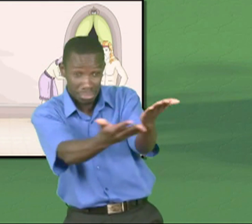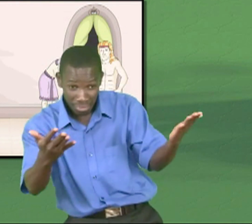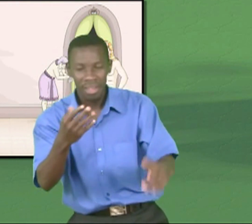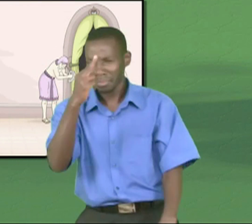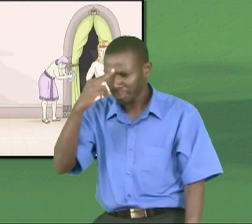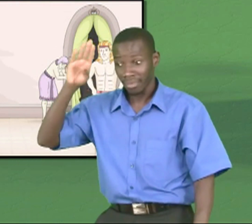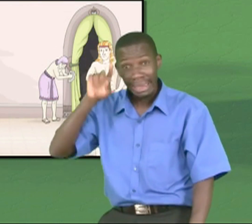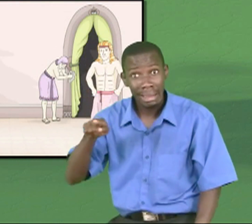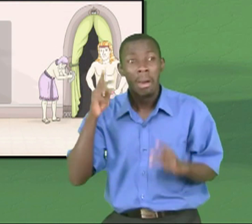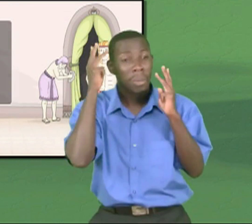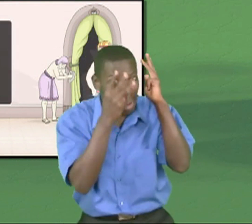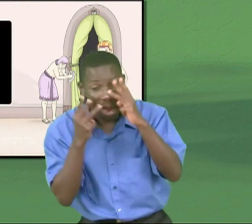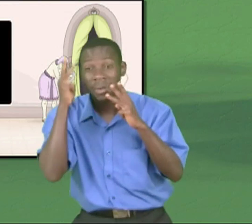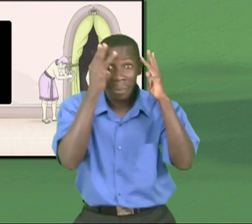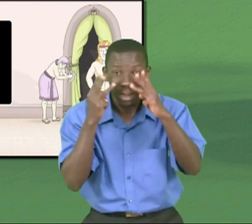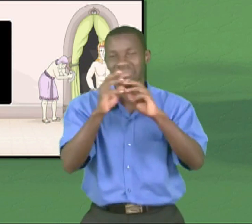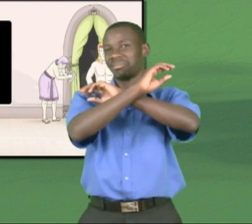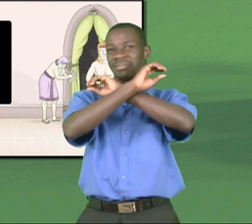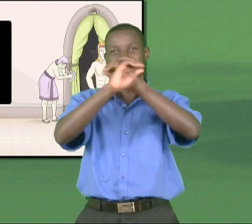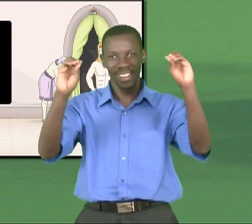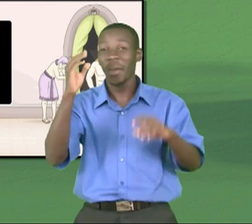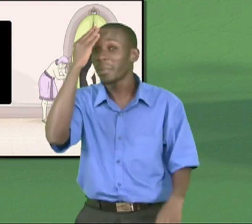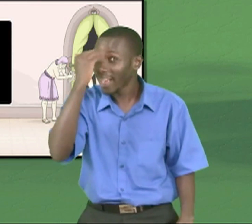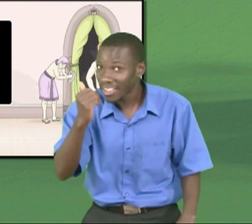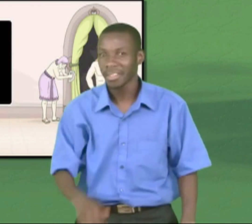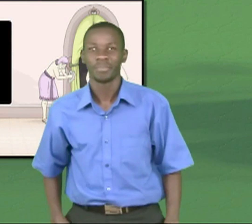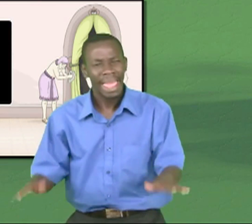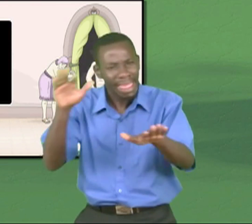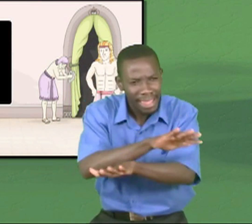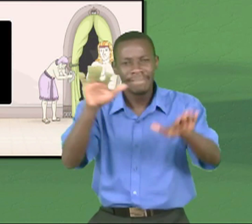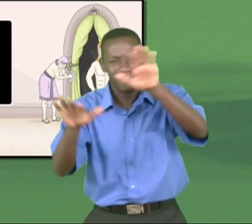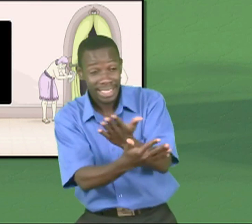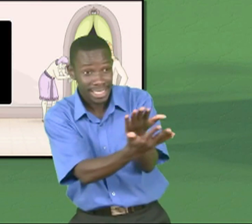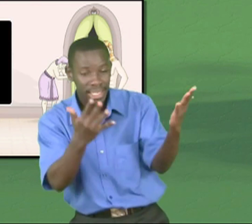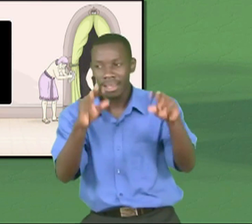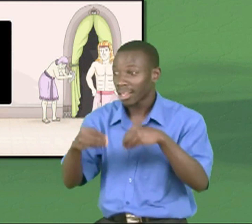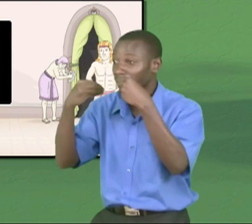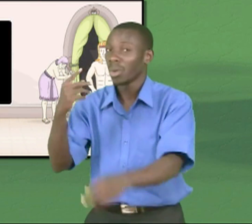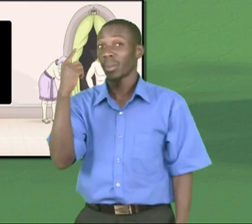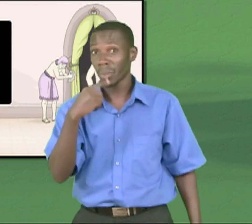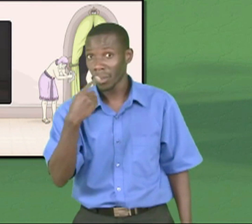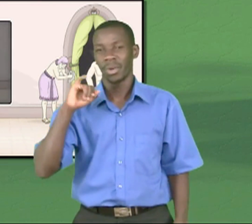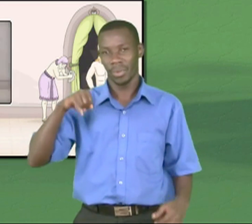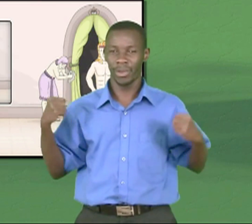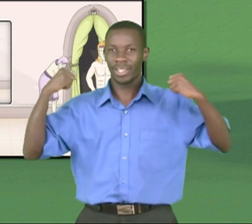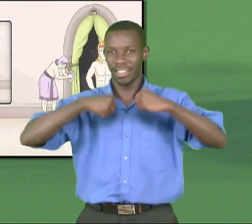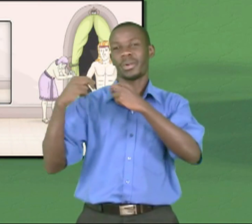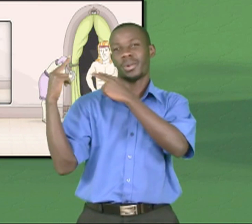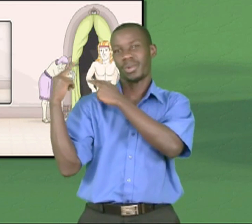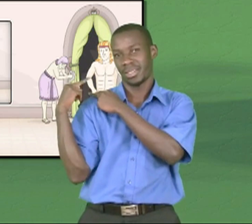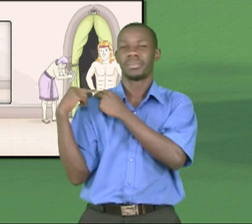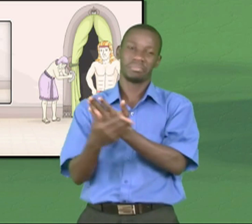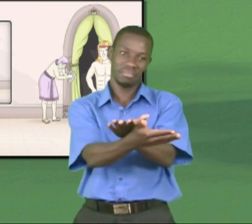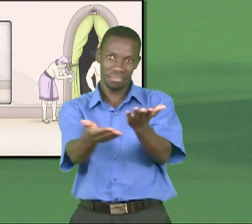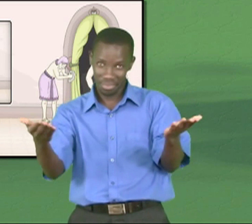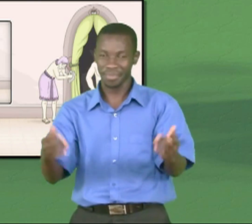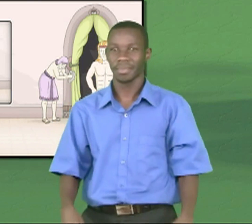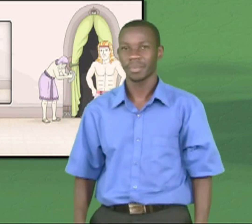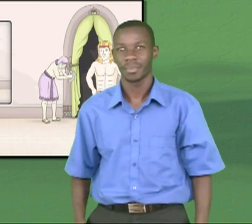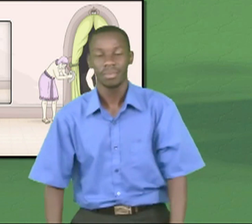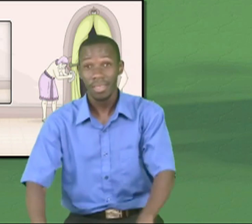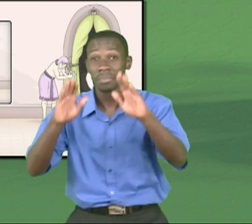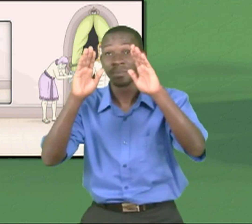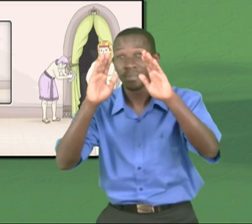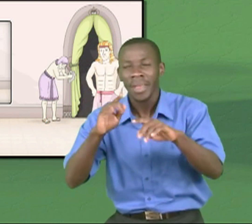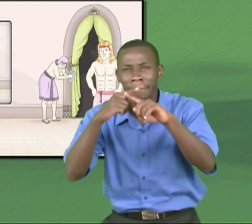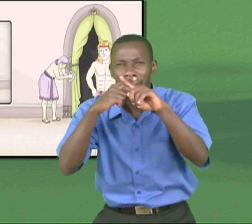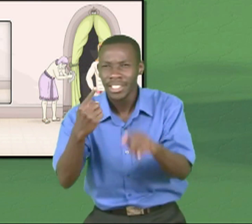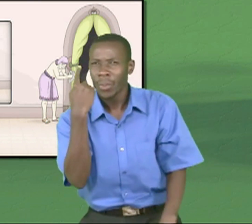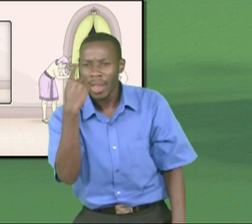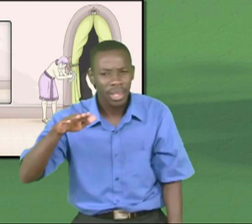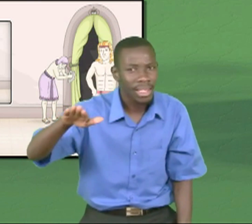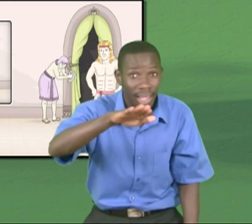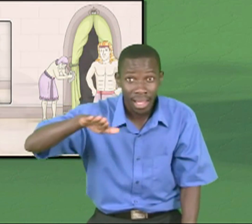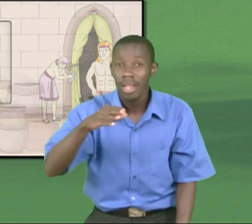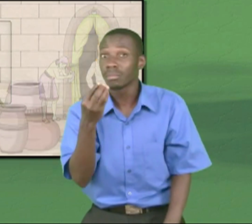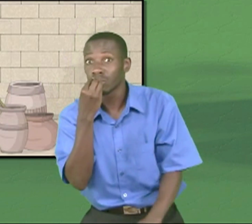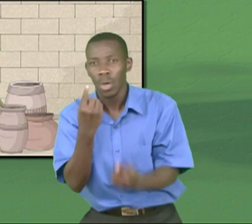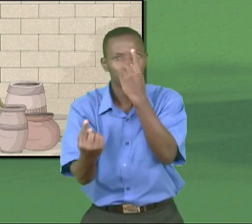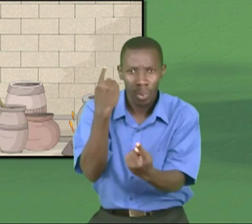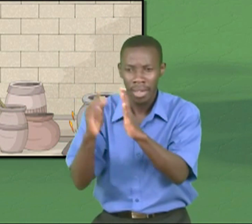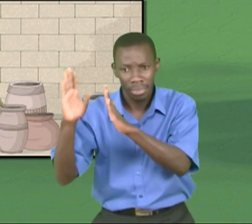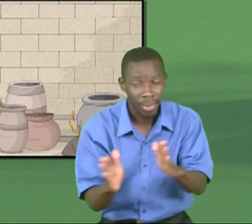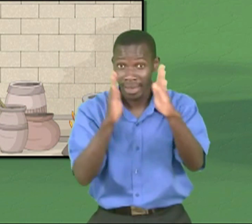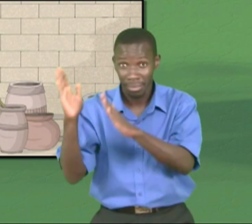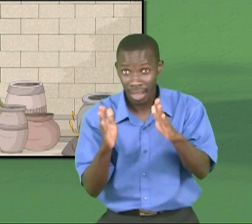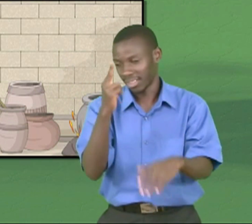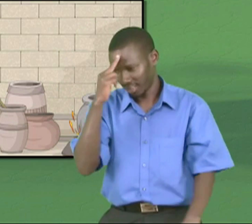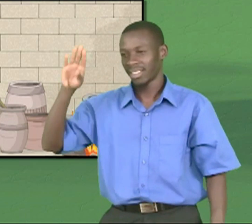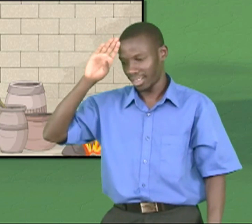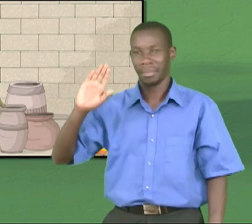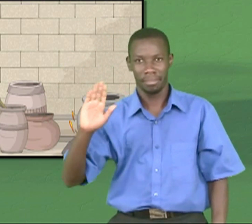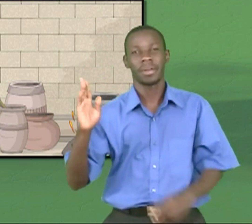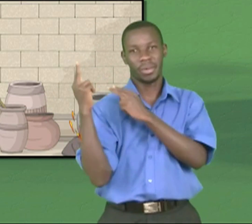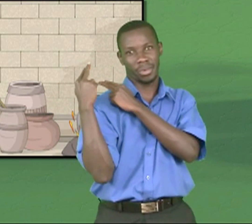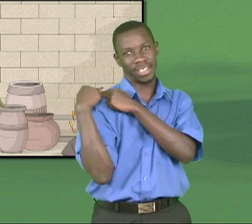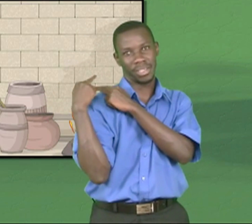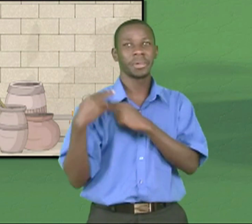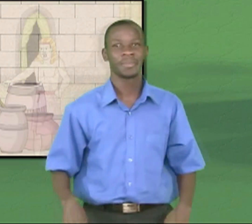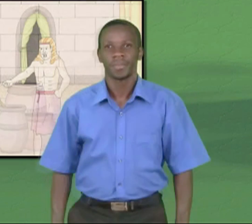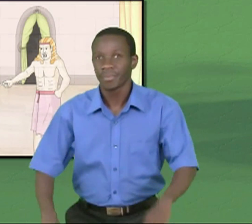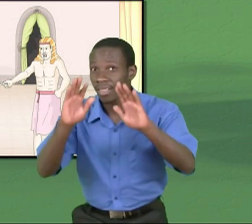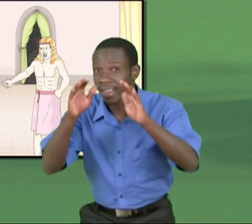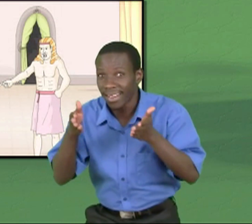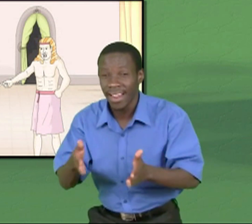he did not concern himself with anything except the food he ate.